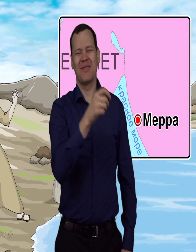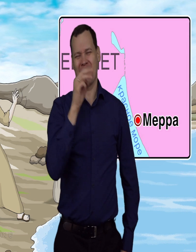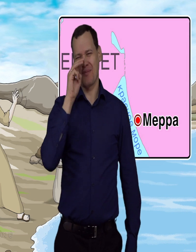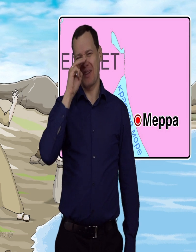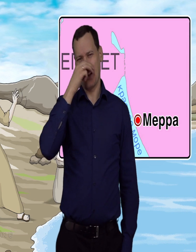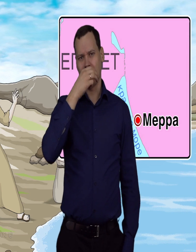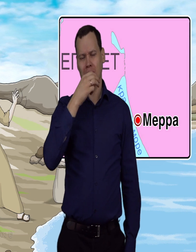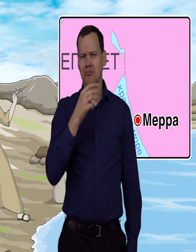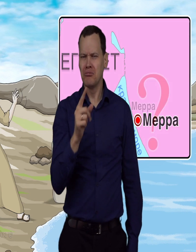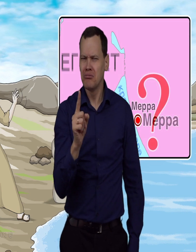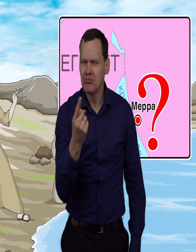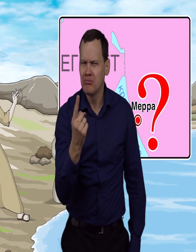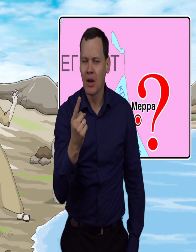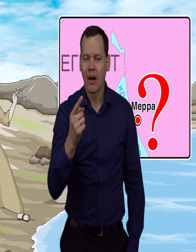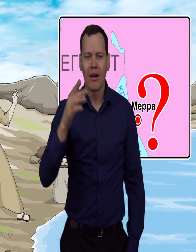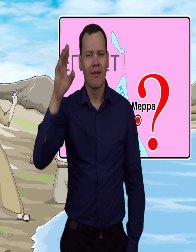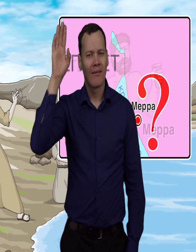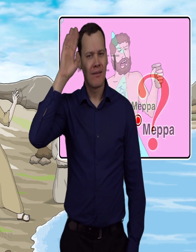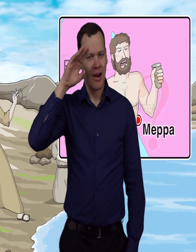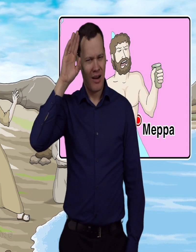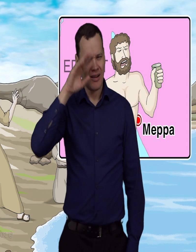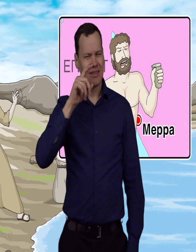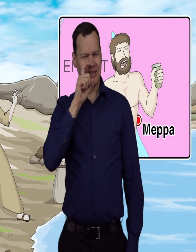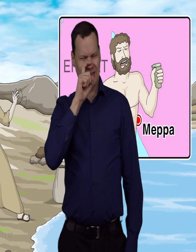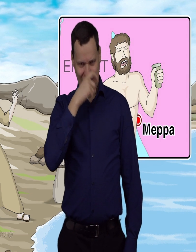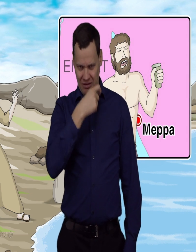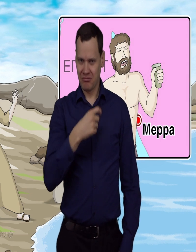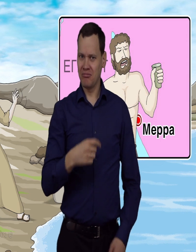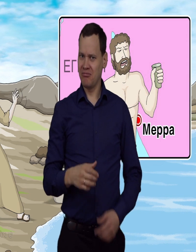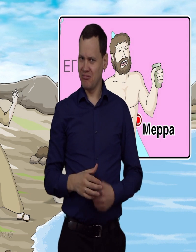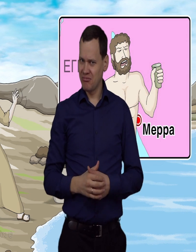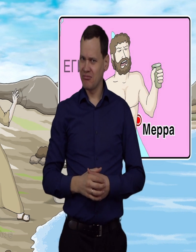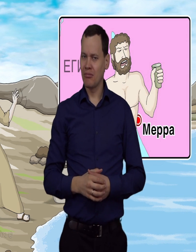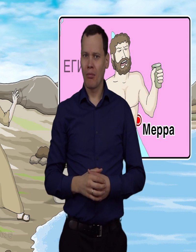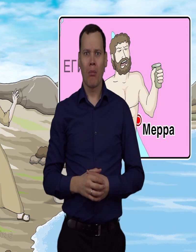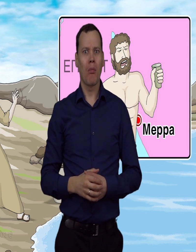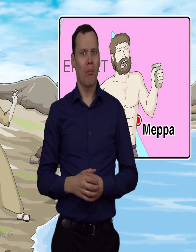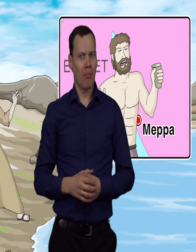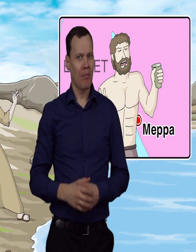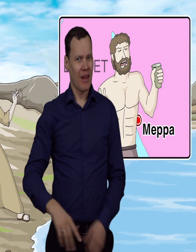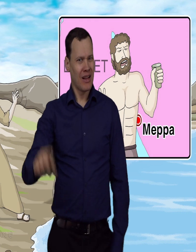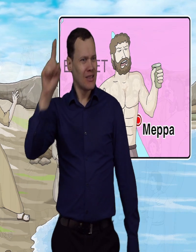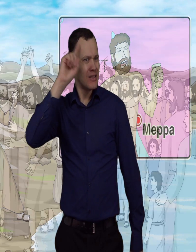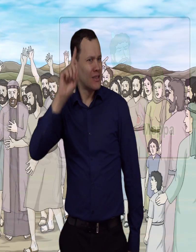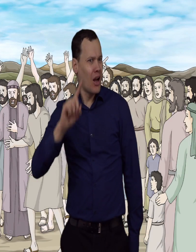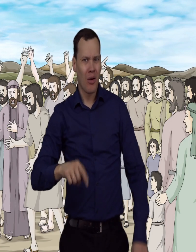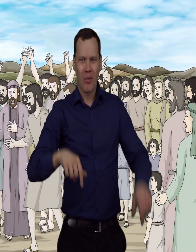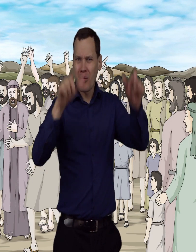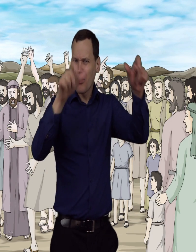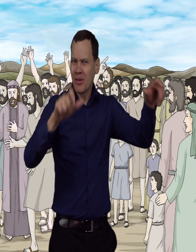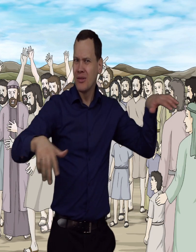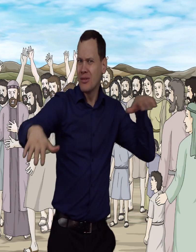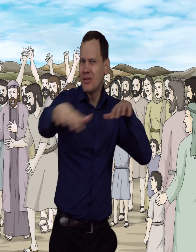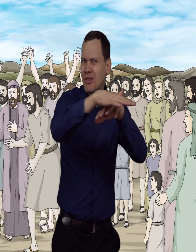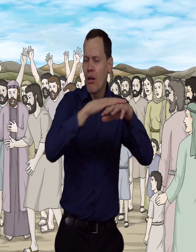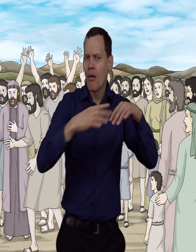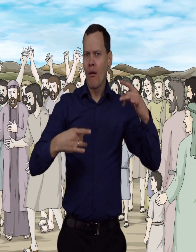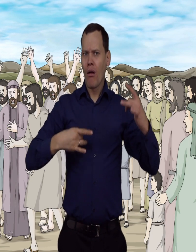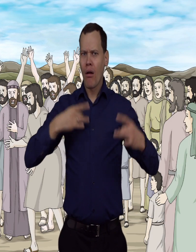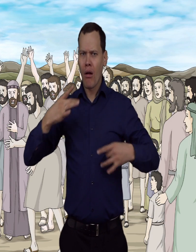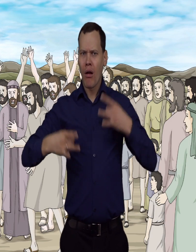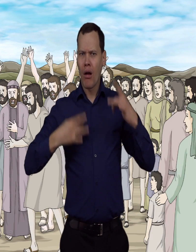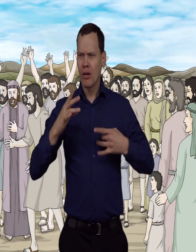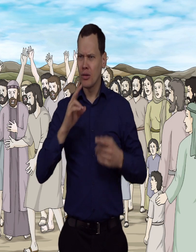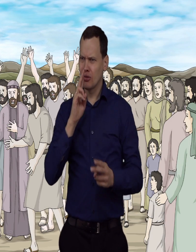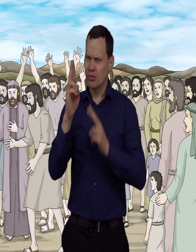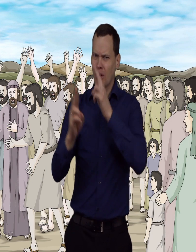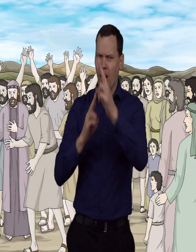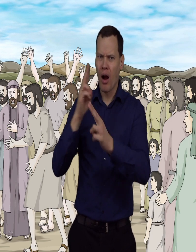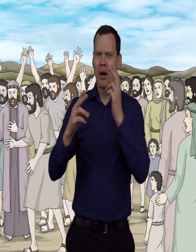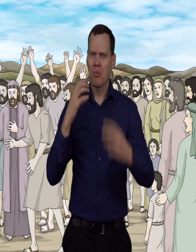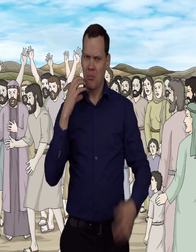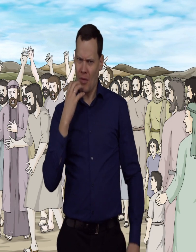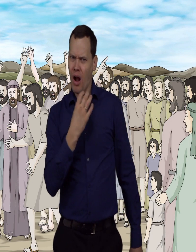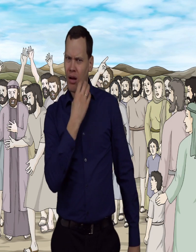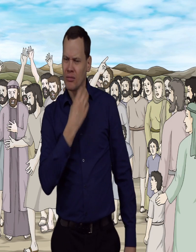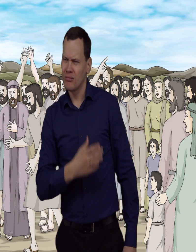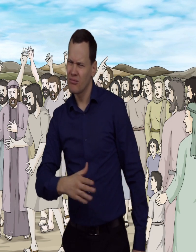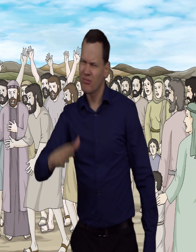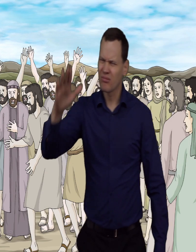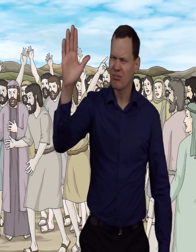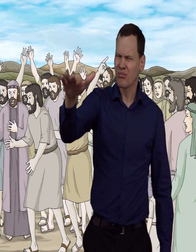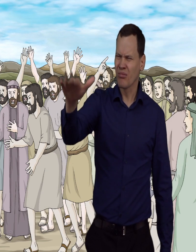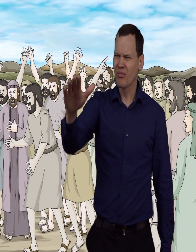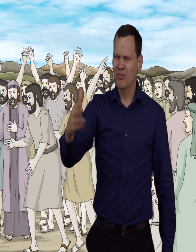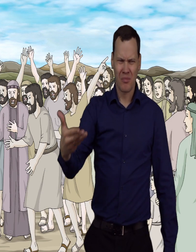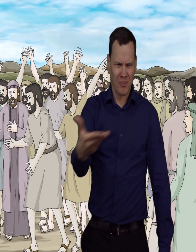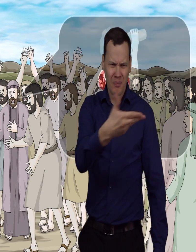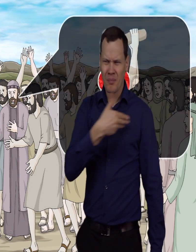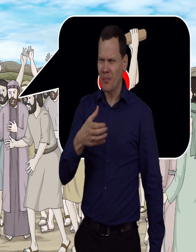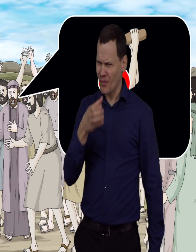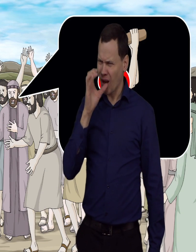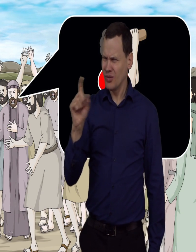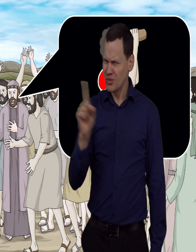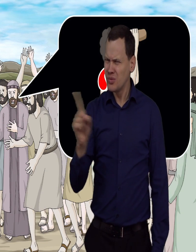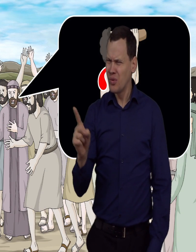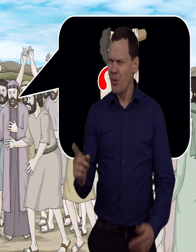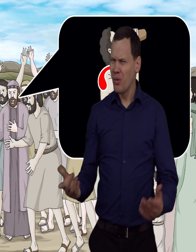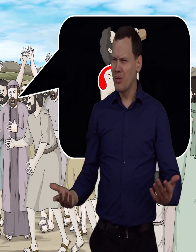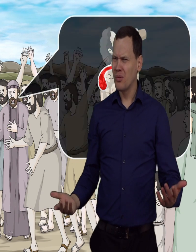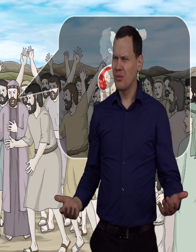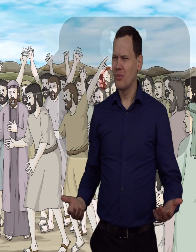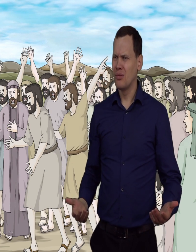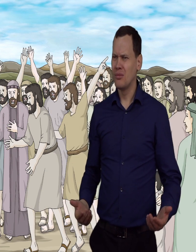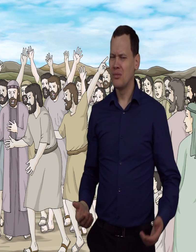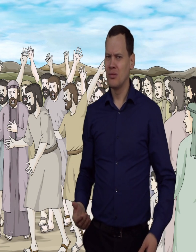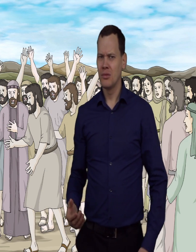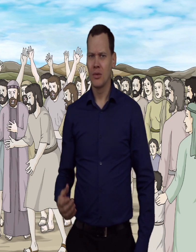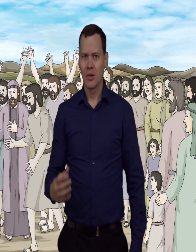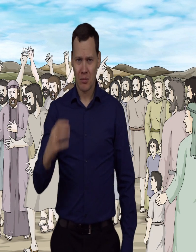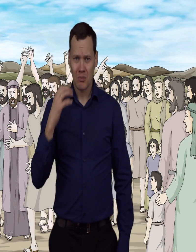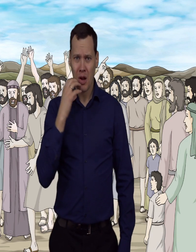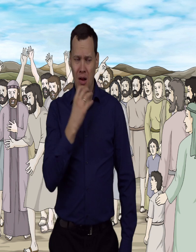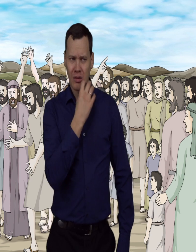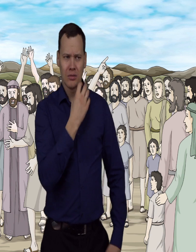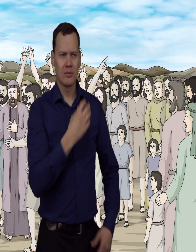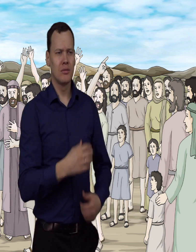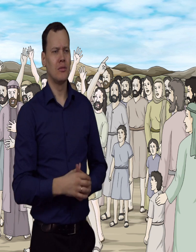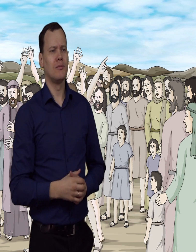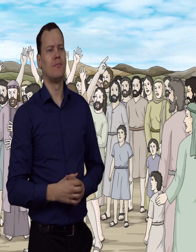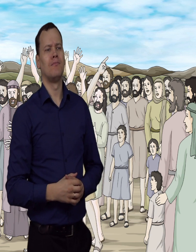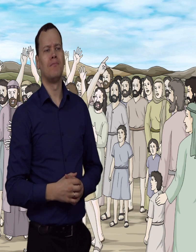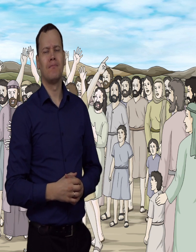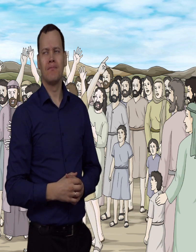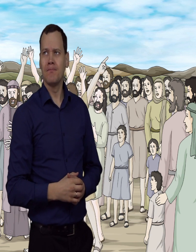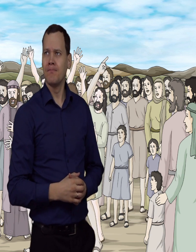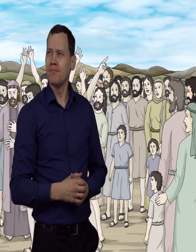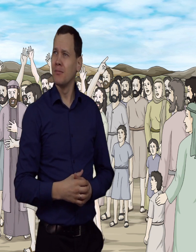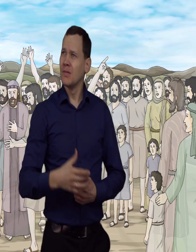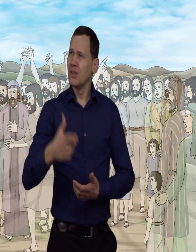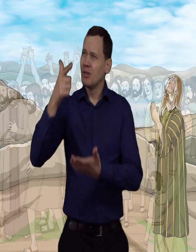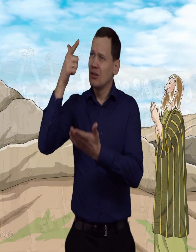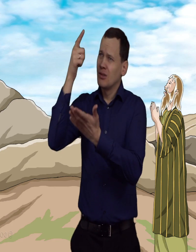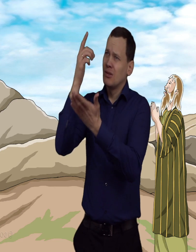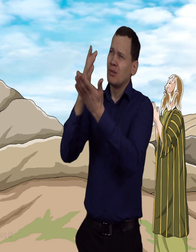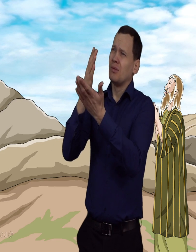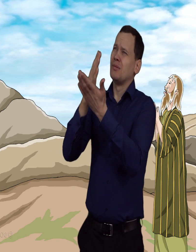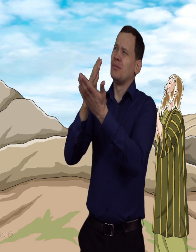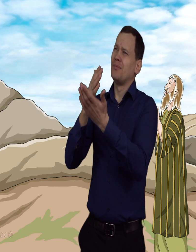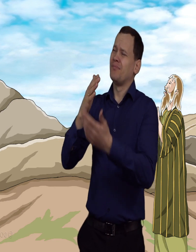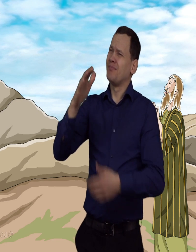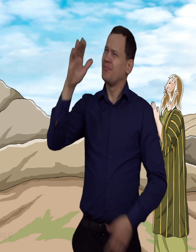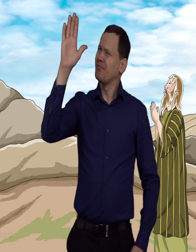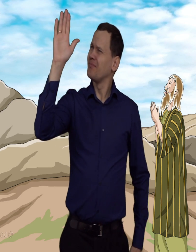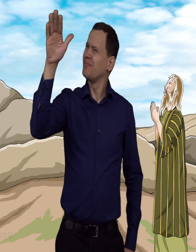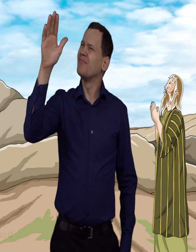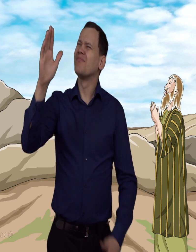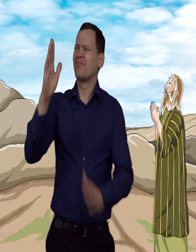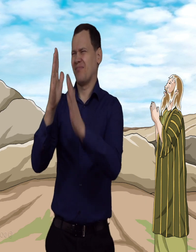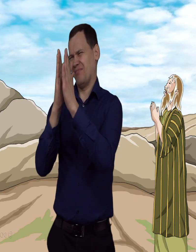(That is why it was named Marah.) So the people grumbled against Moses, saying, “What are we to drink?”